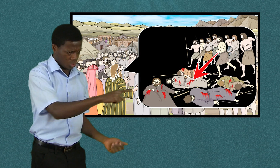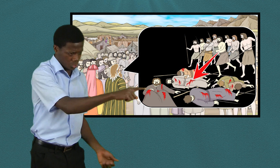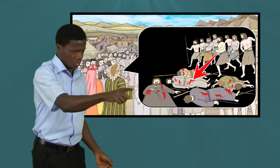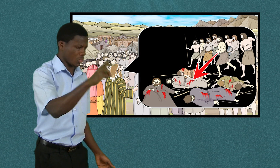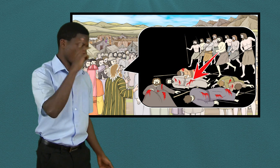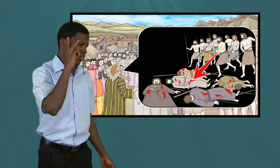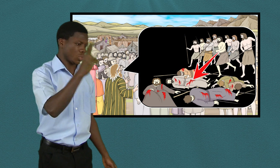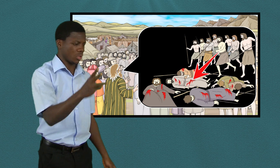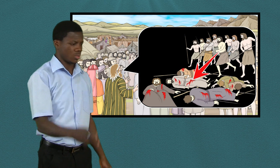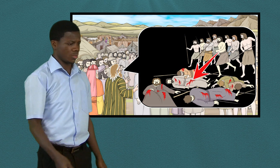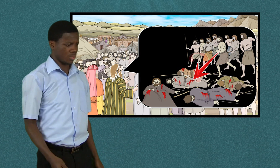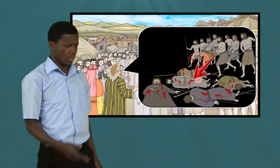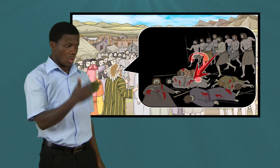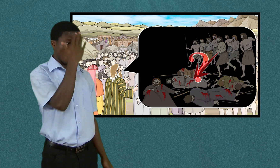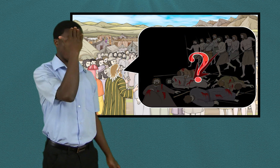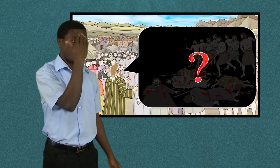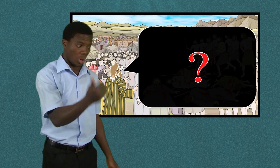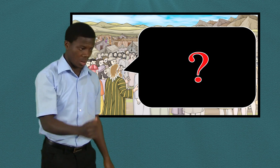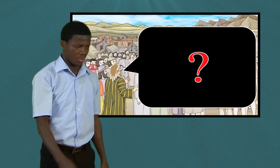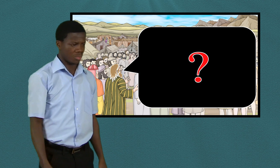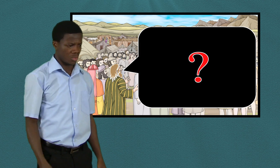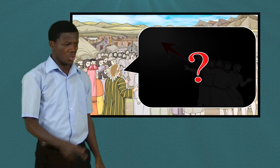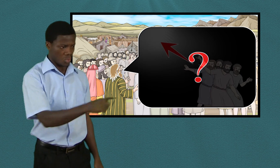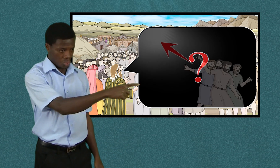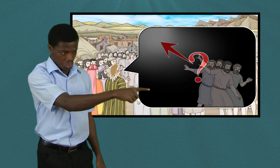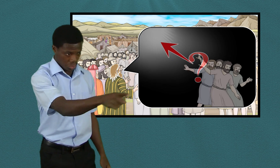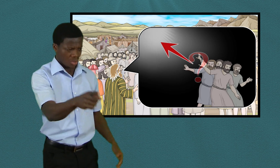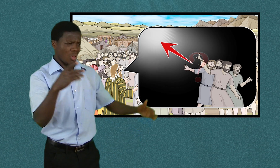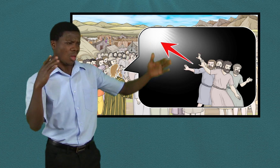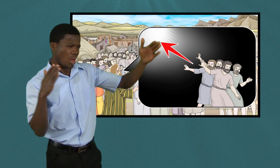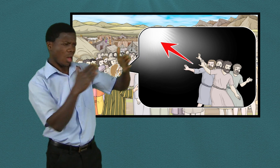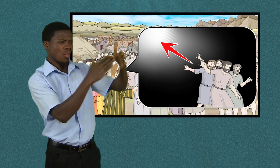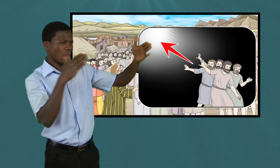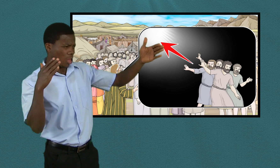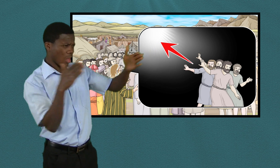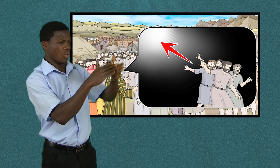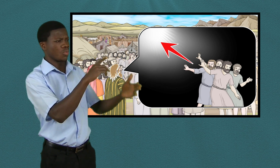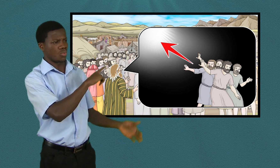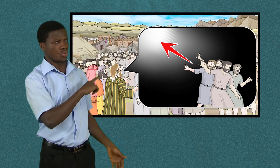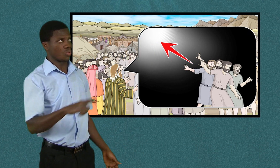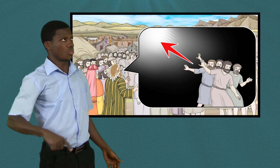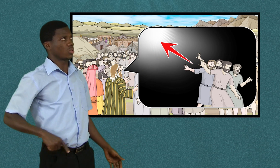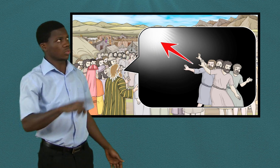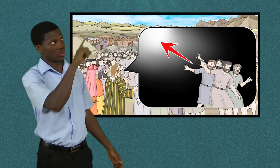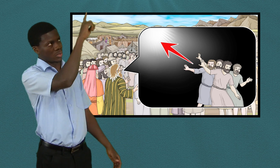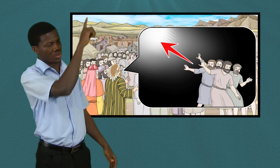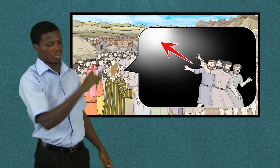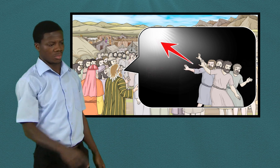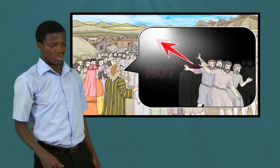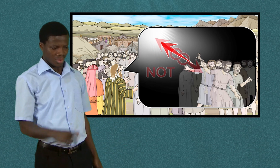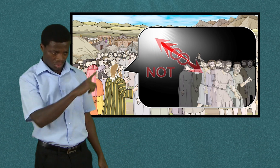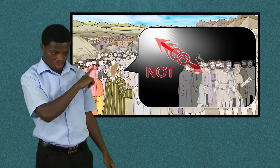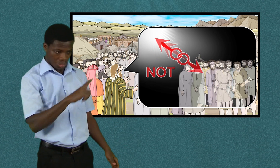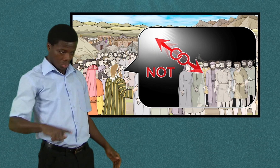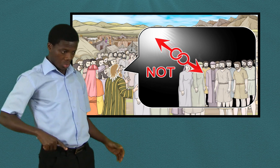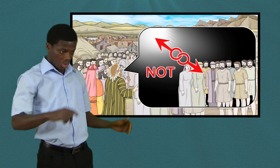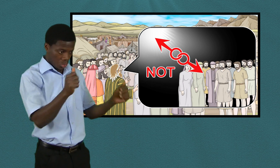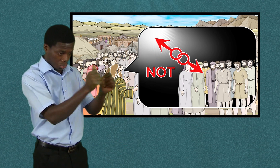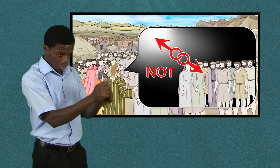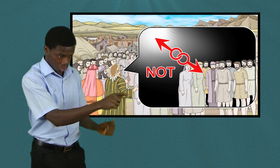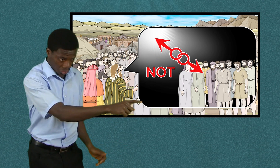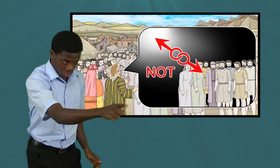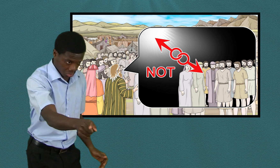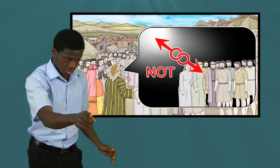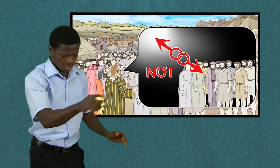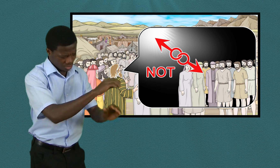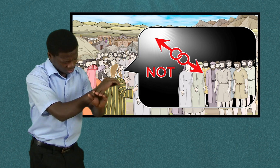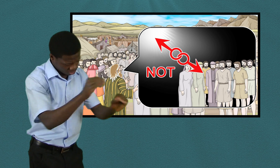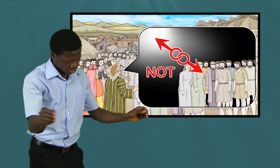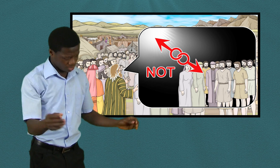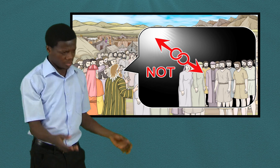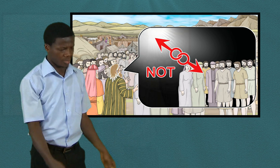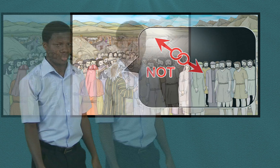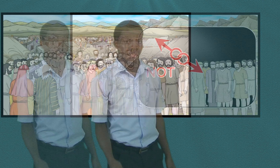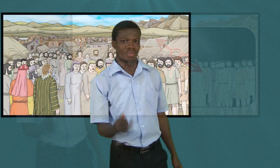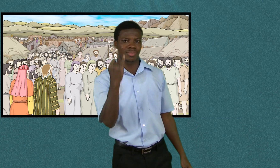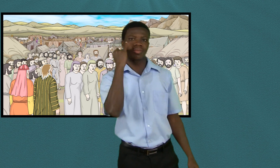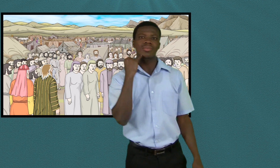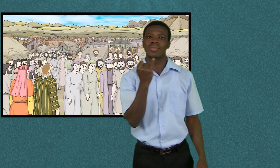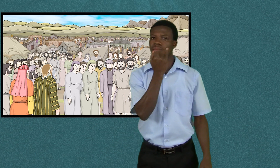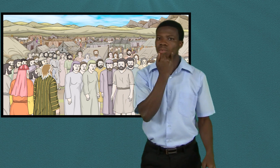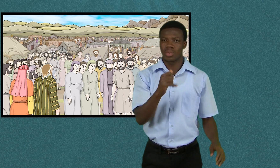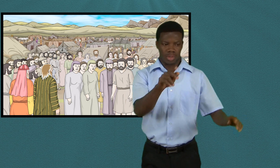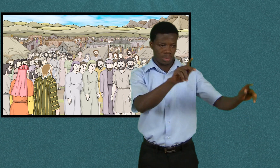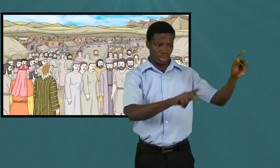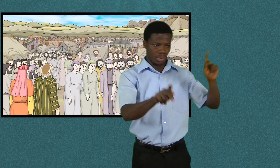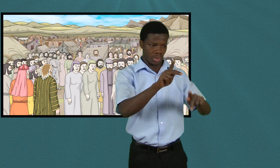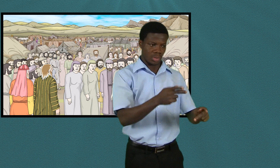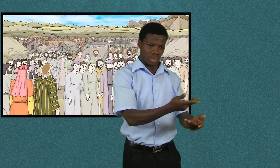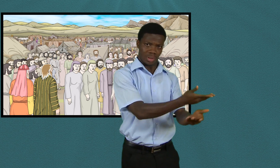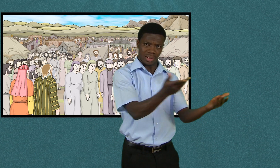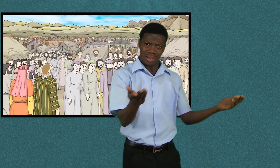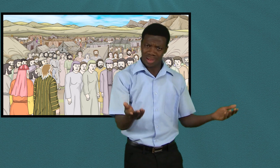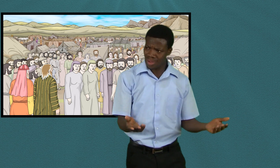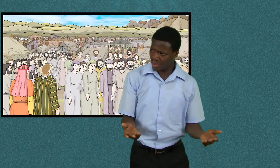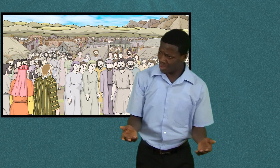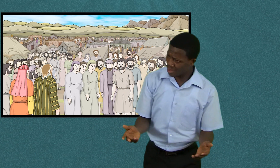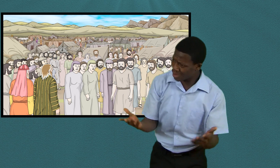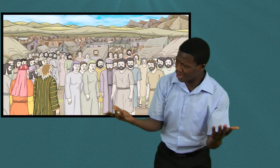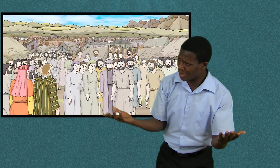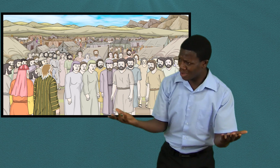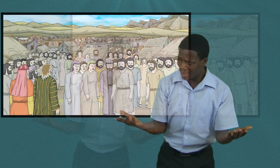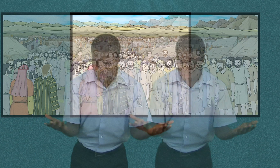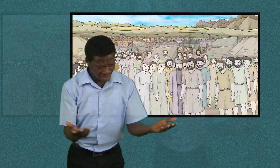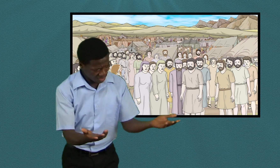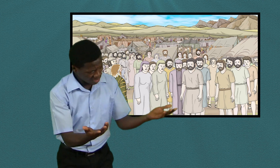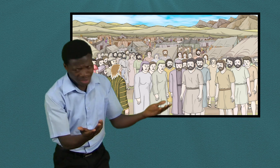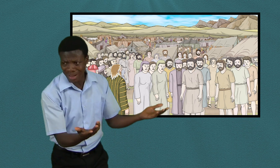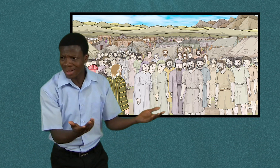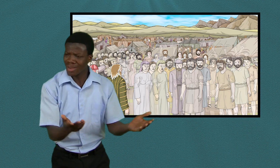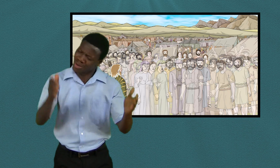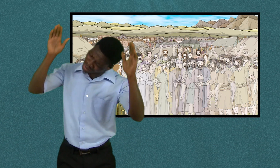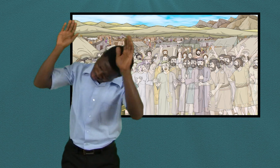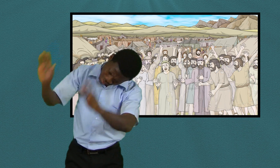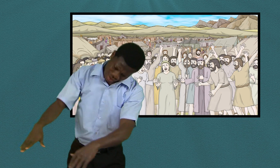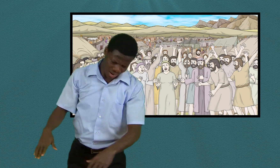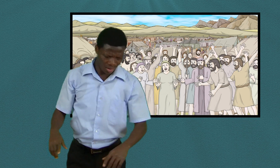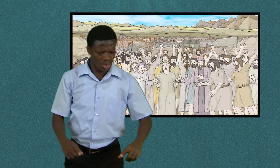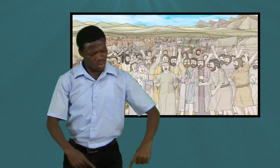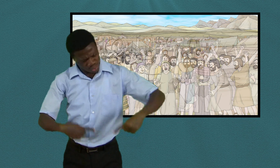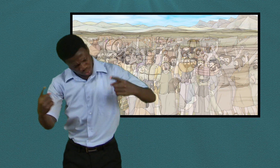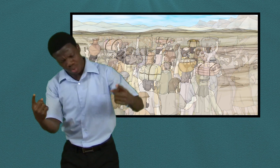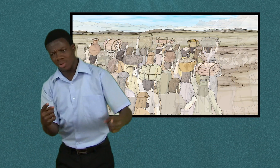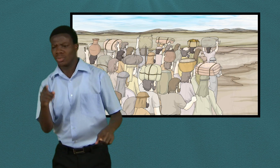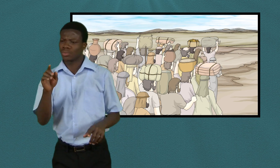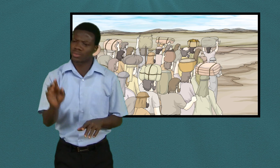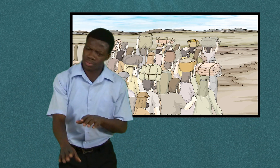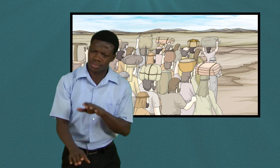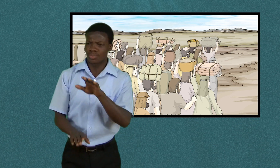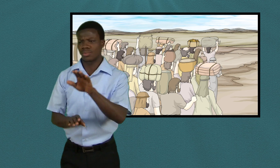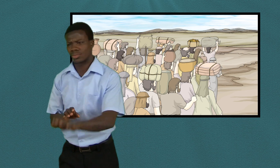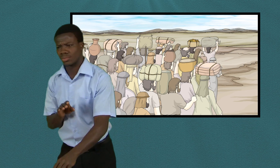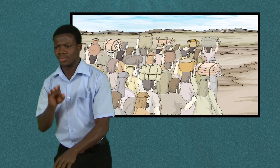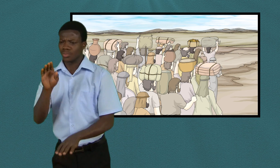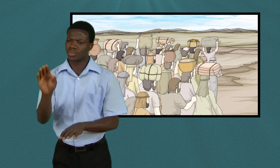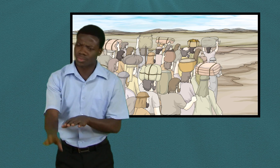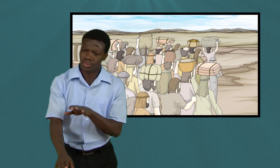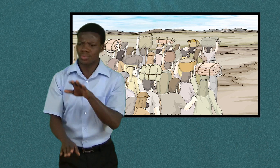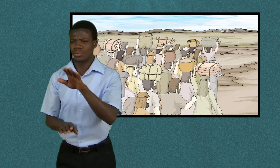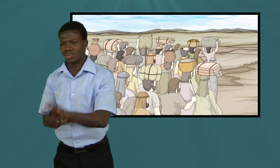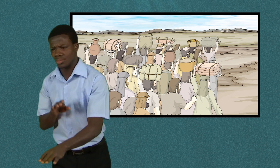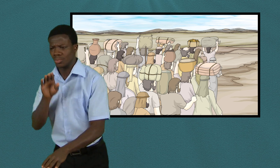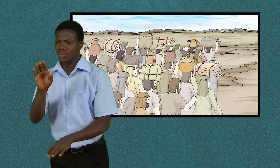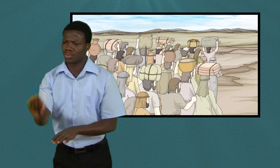Because you have turned away from the LORD, He will not be with you.”